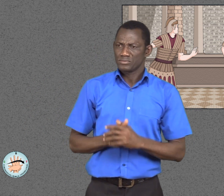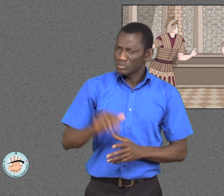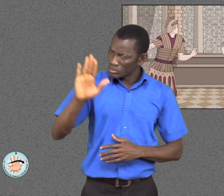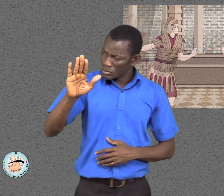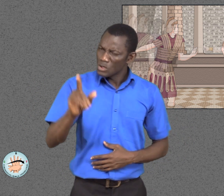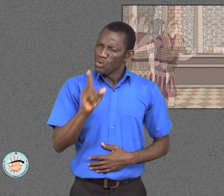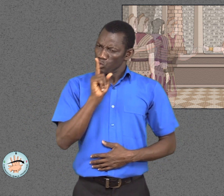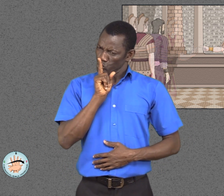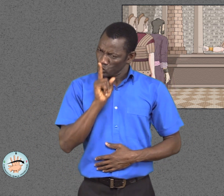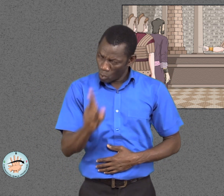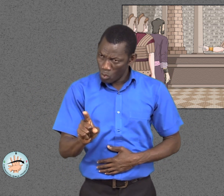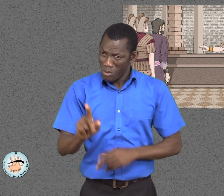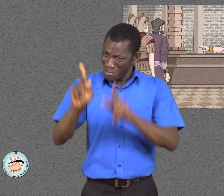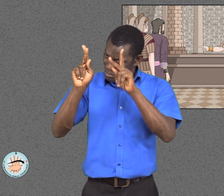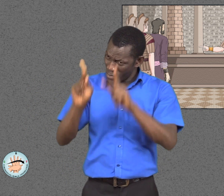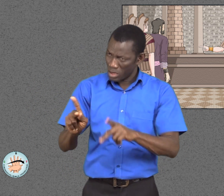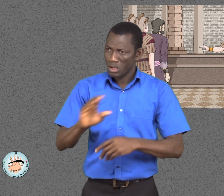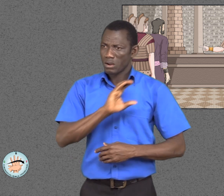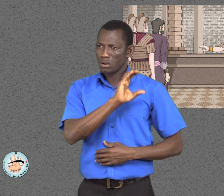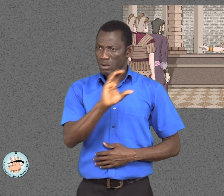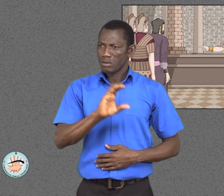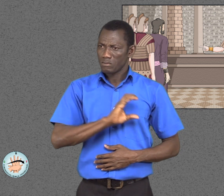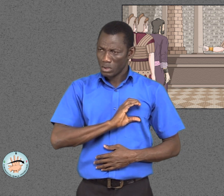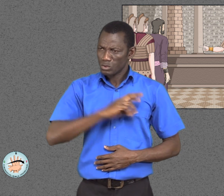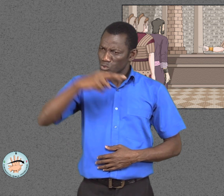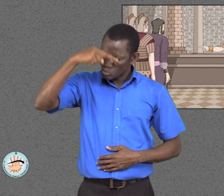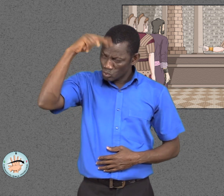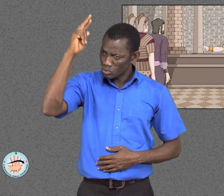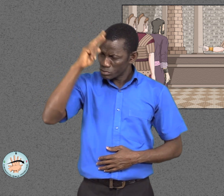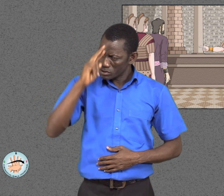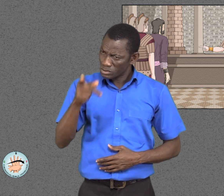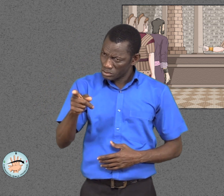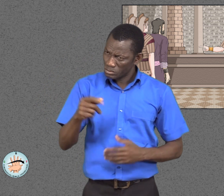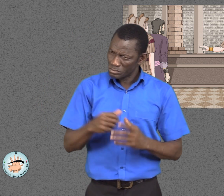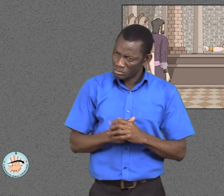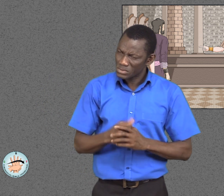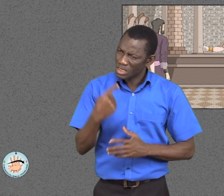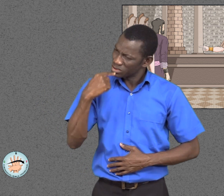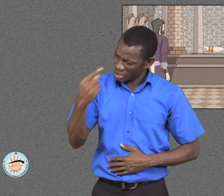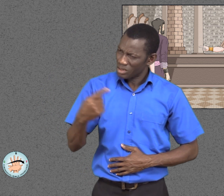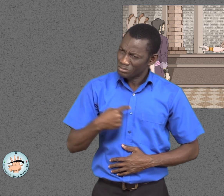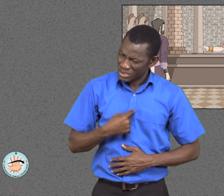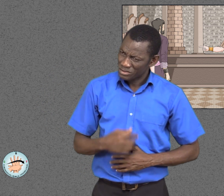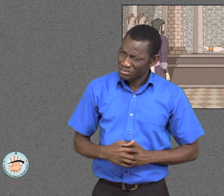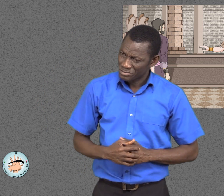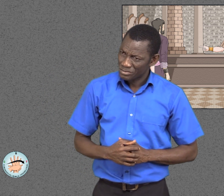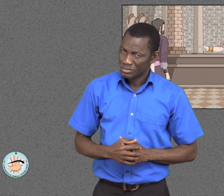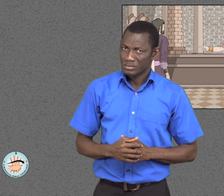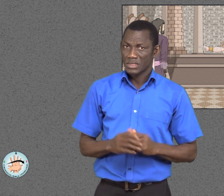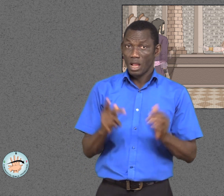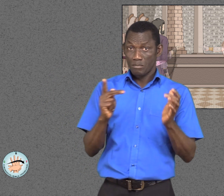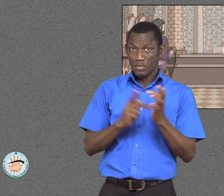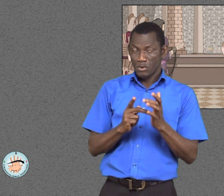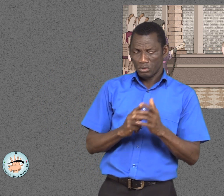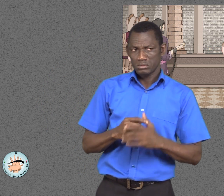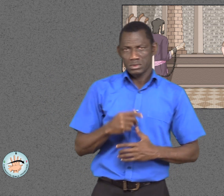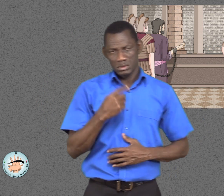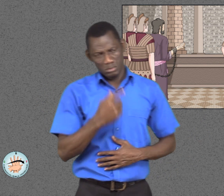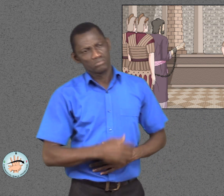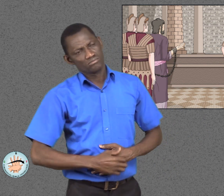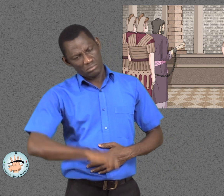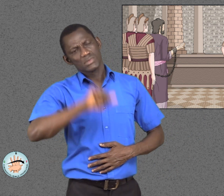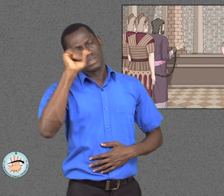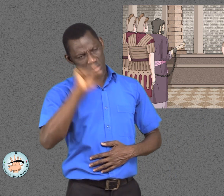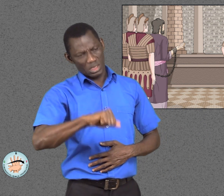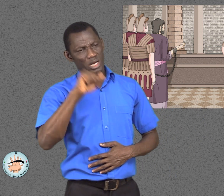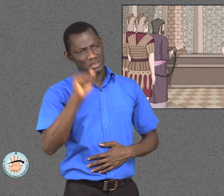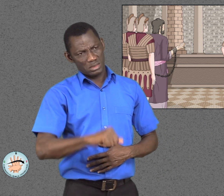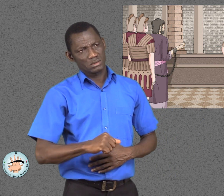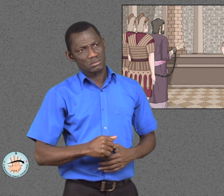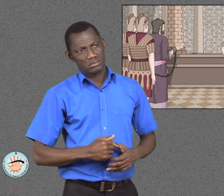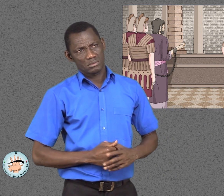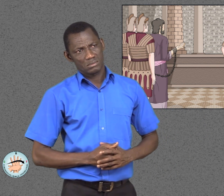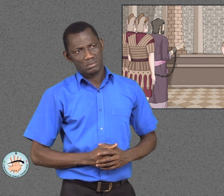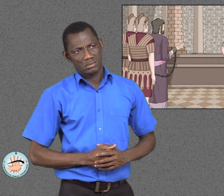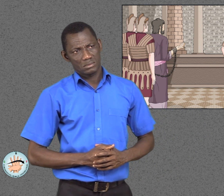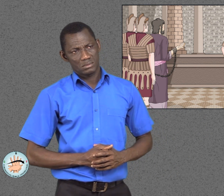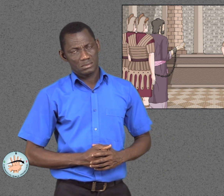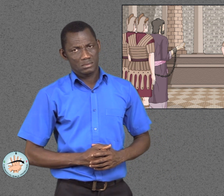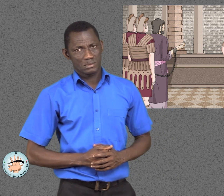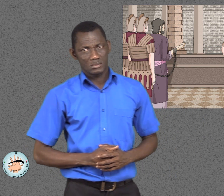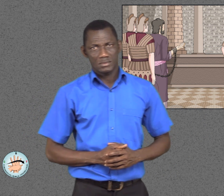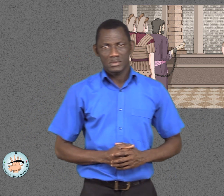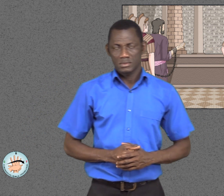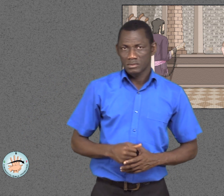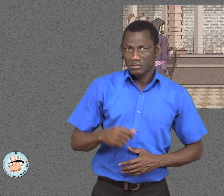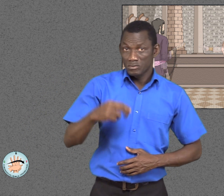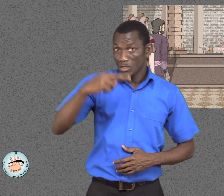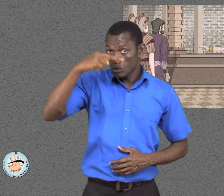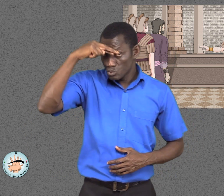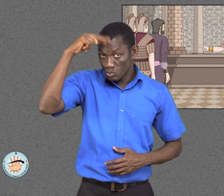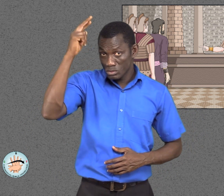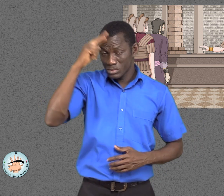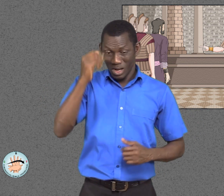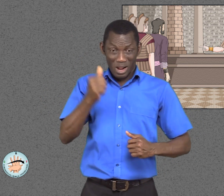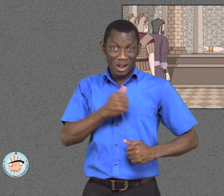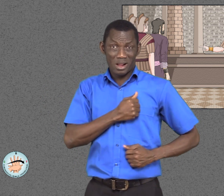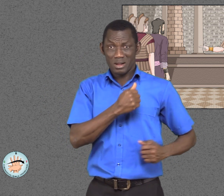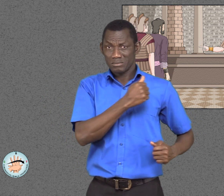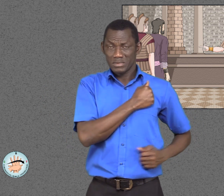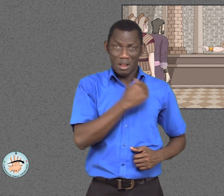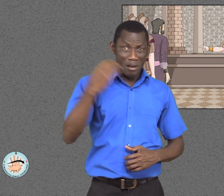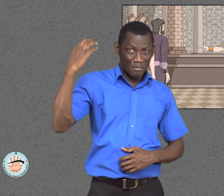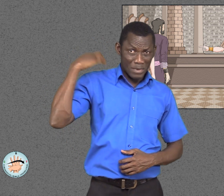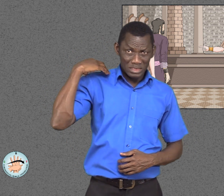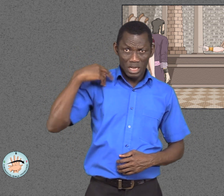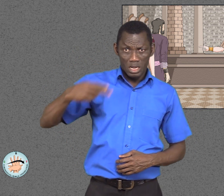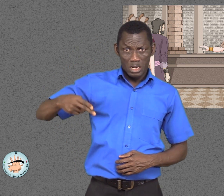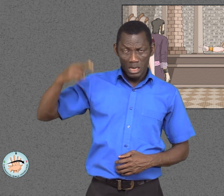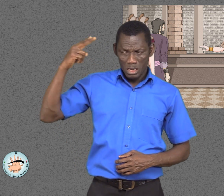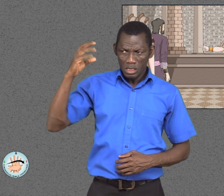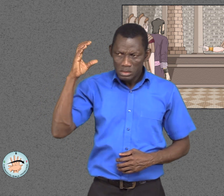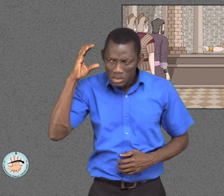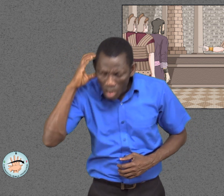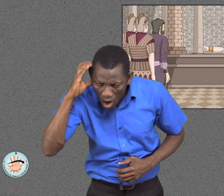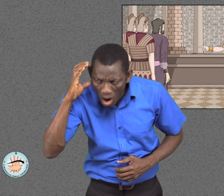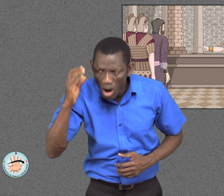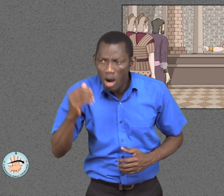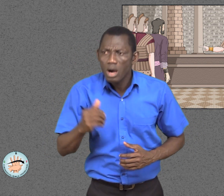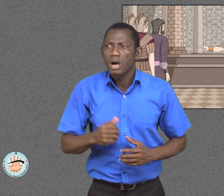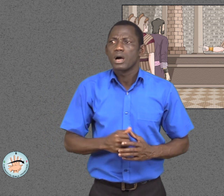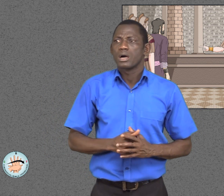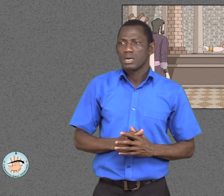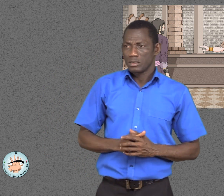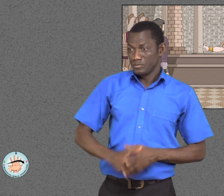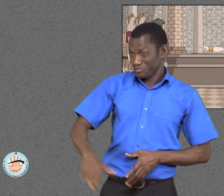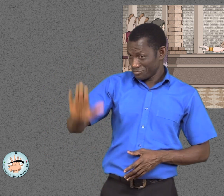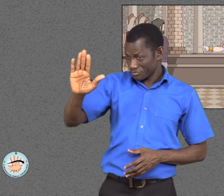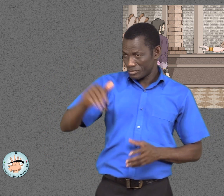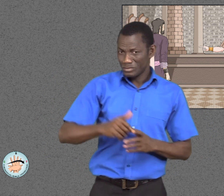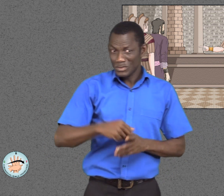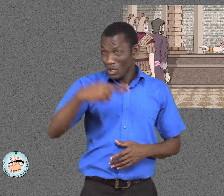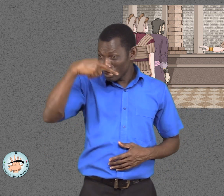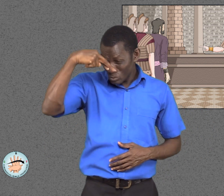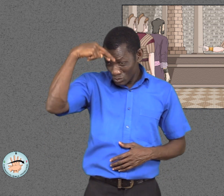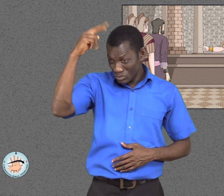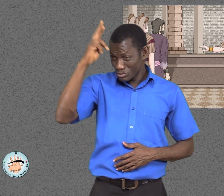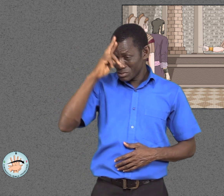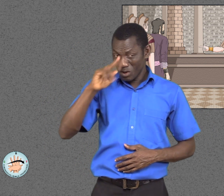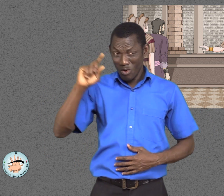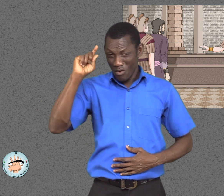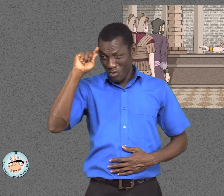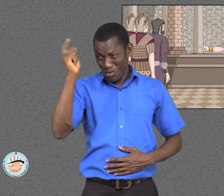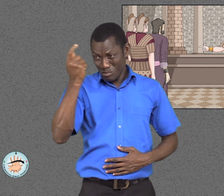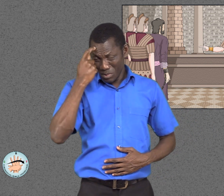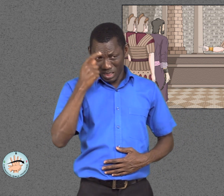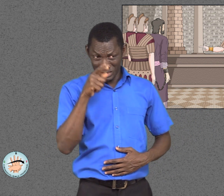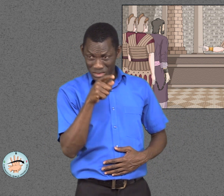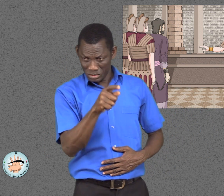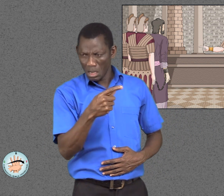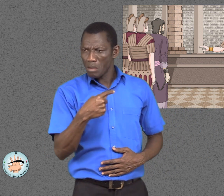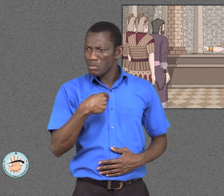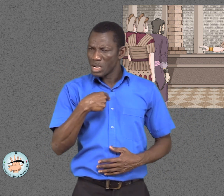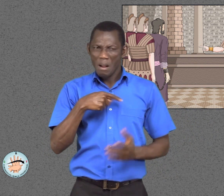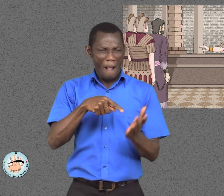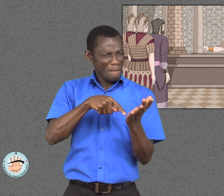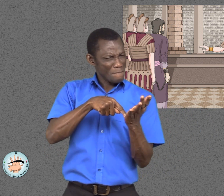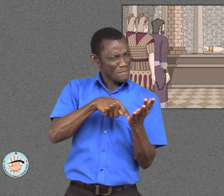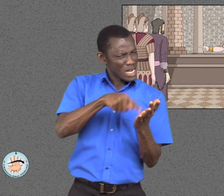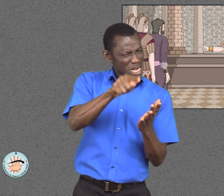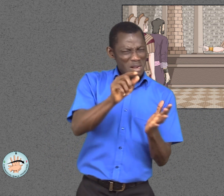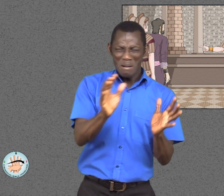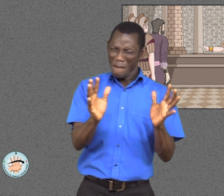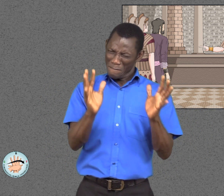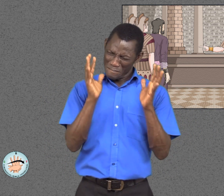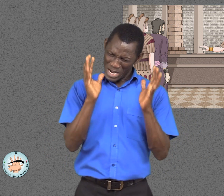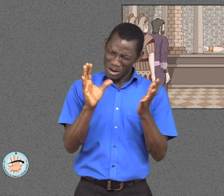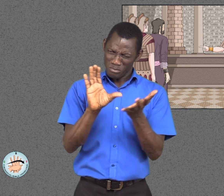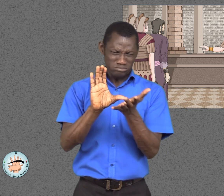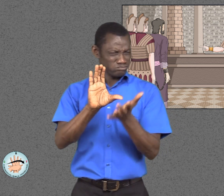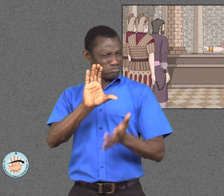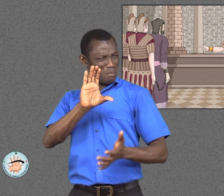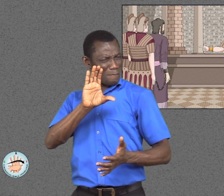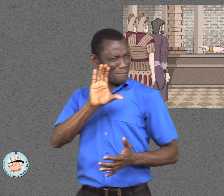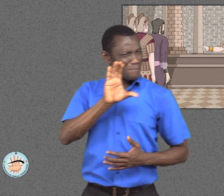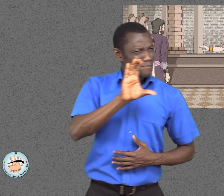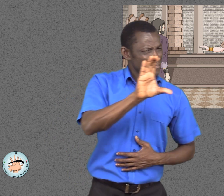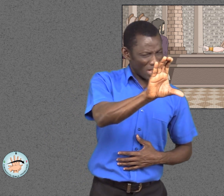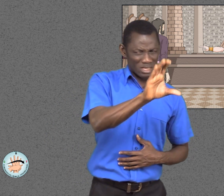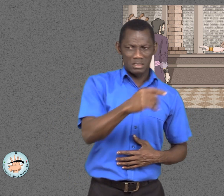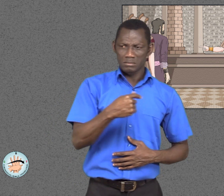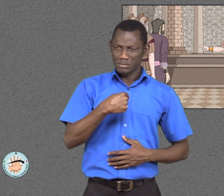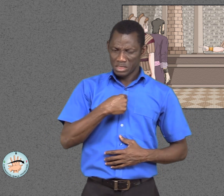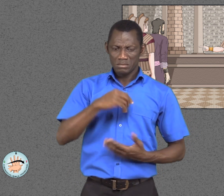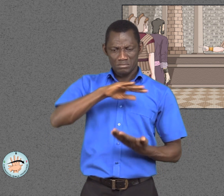The commander went to Paul and asked, “Tell me, are you a Roman citizen?”